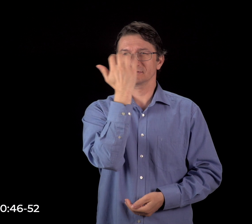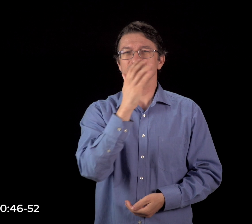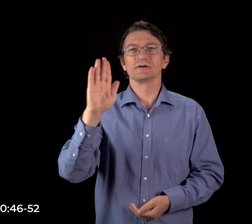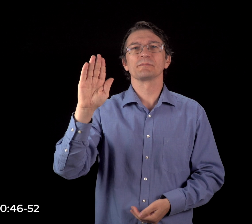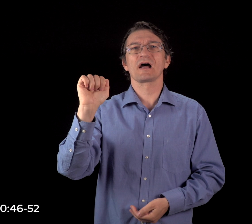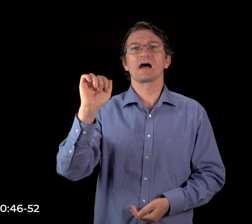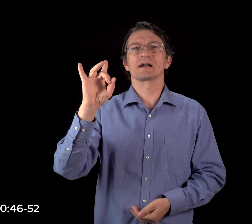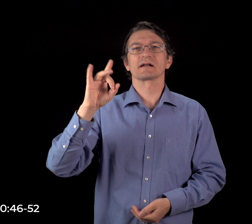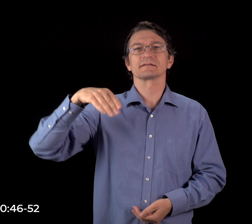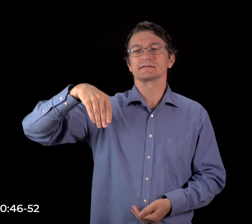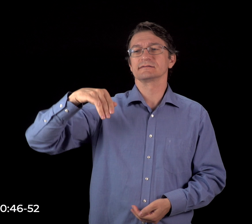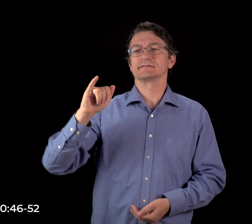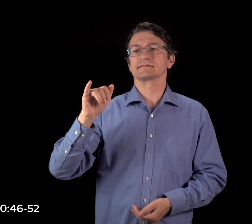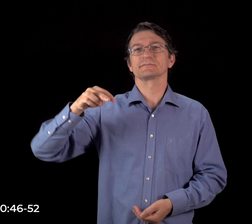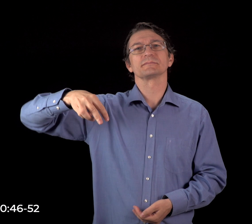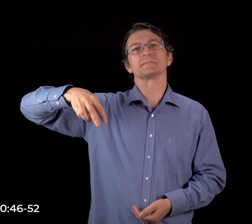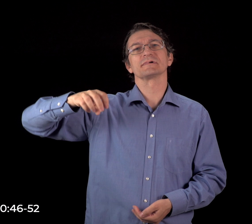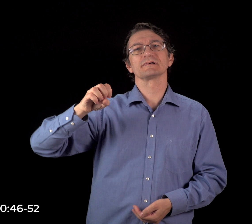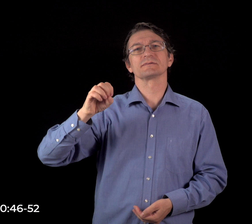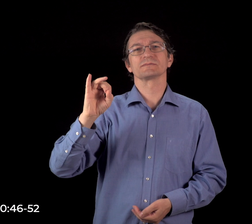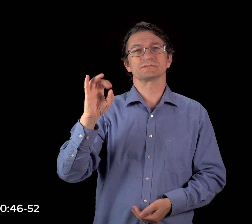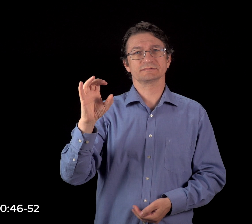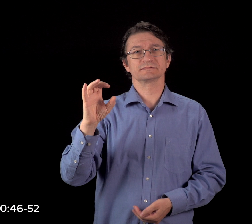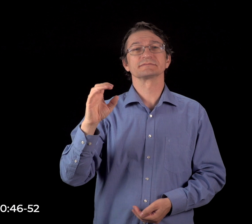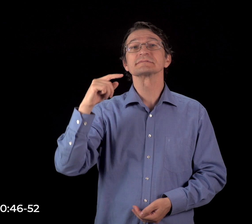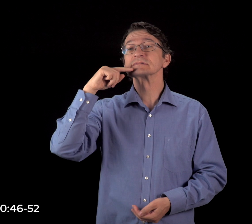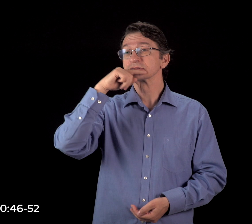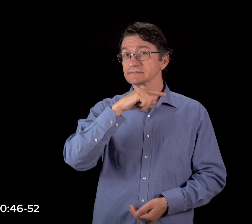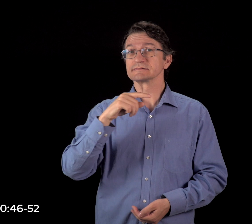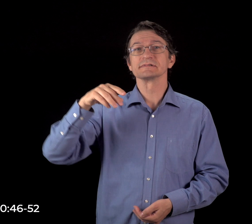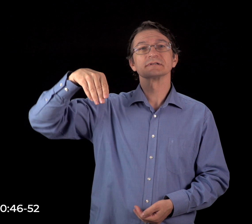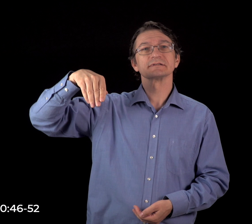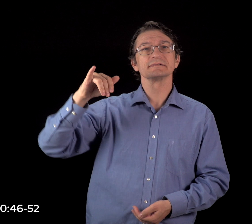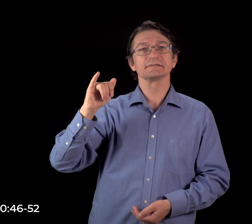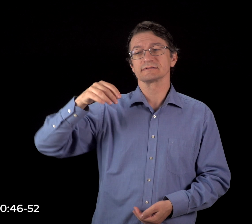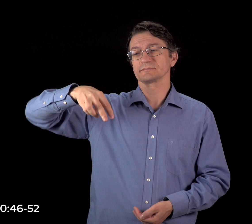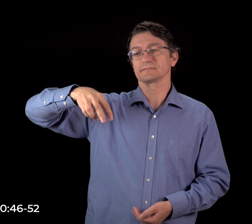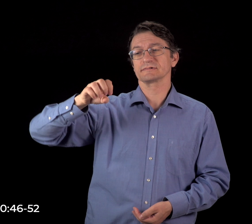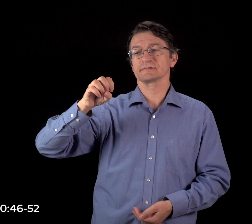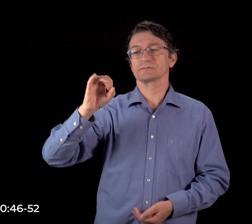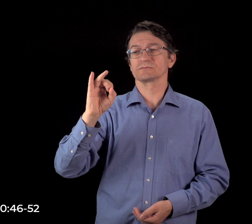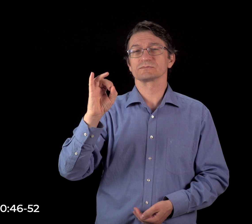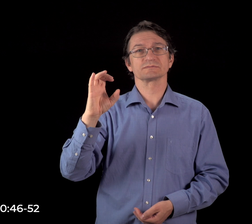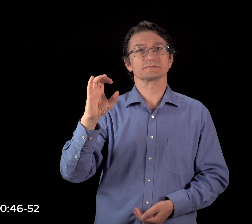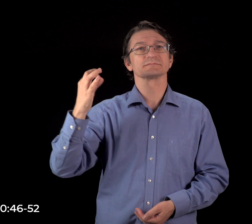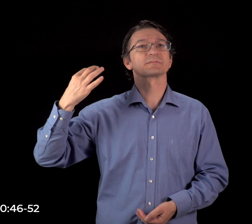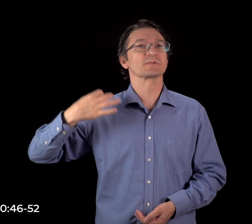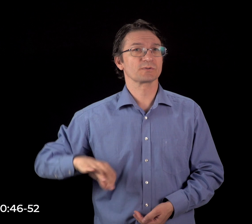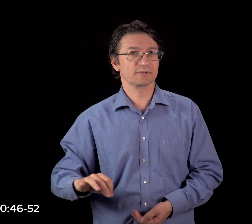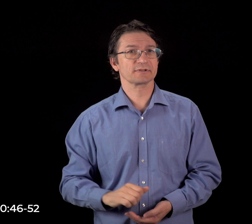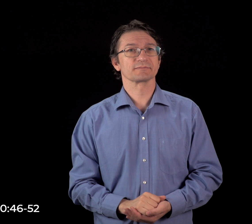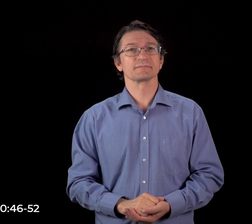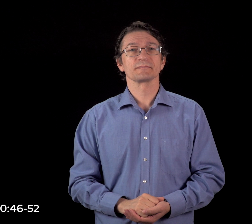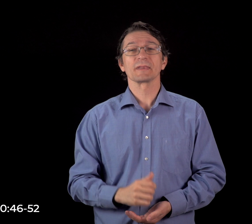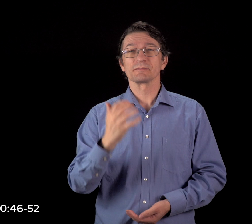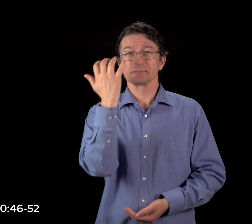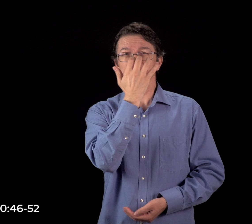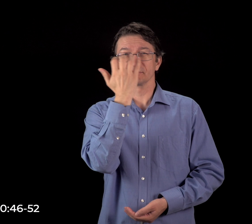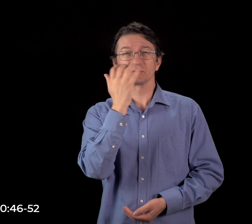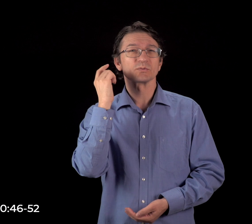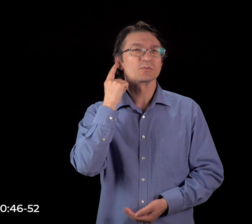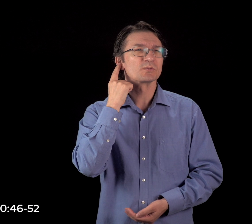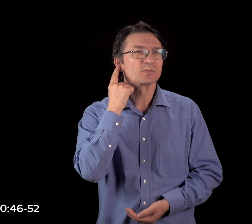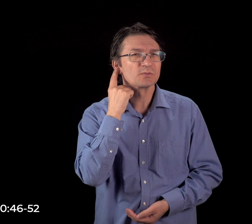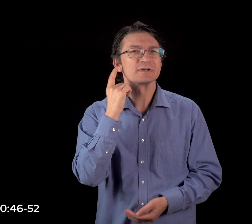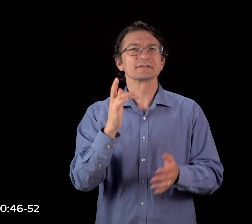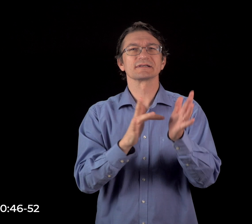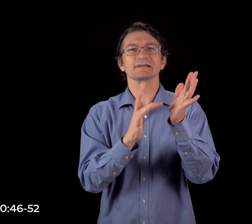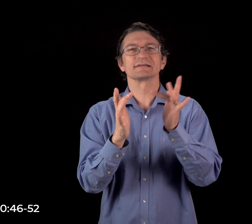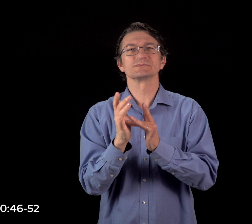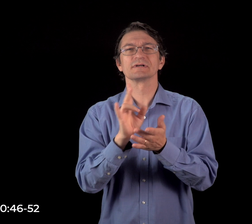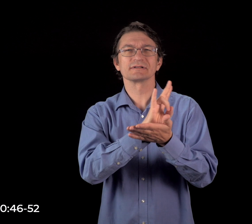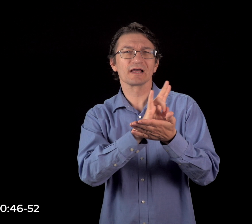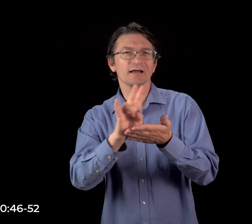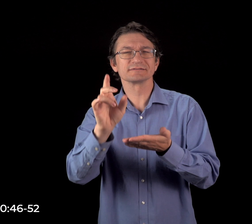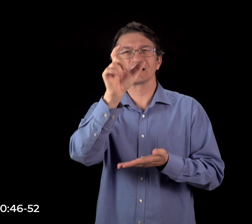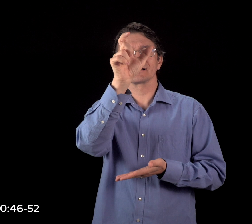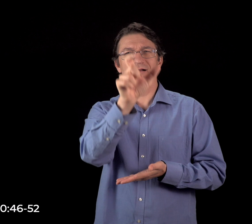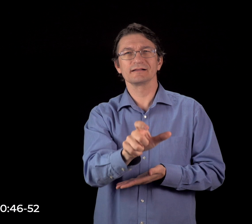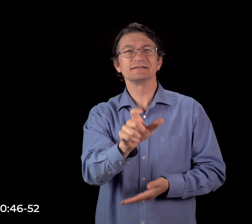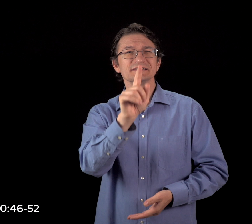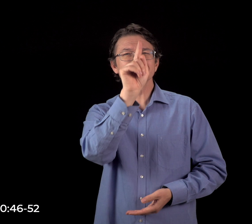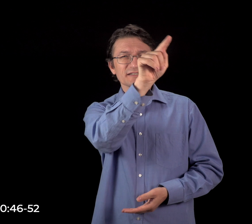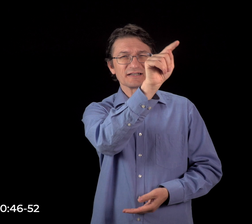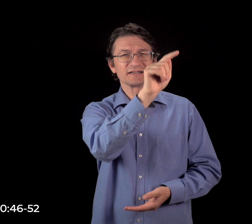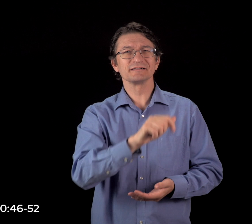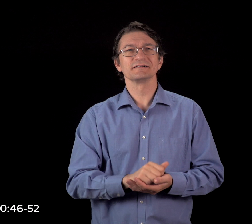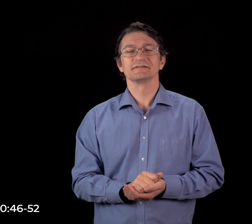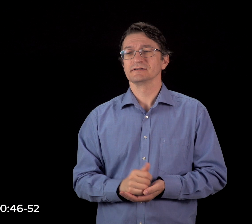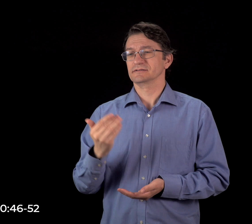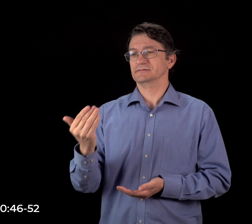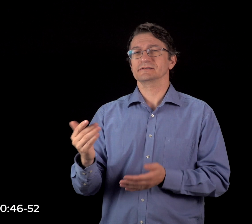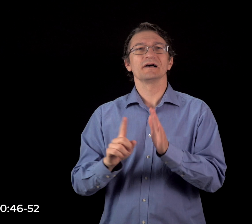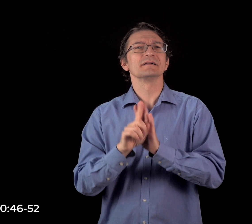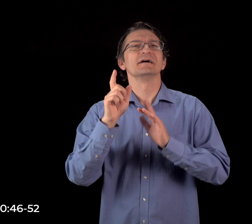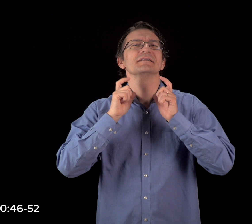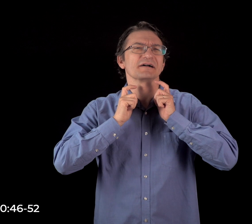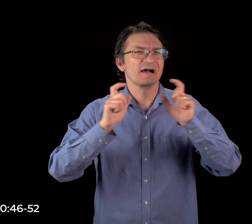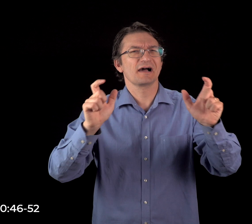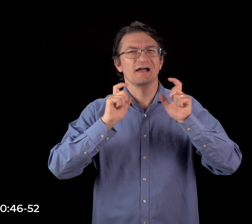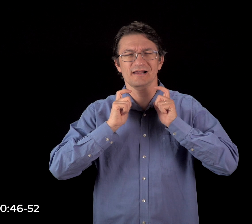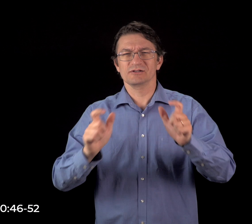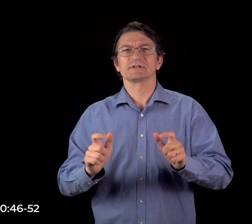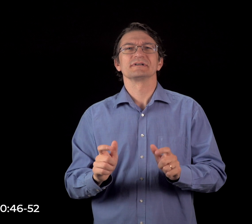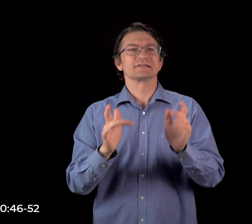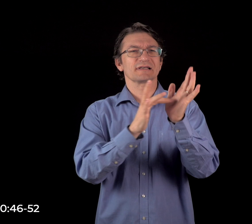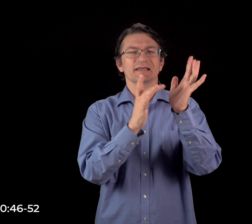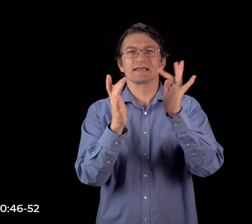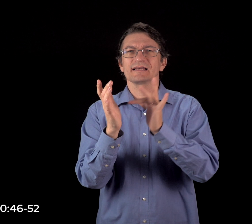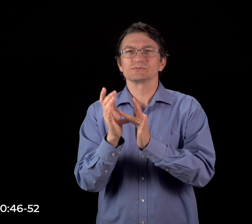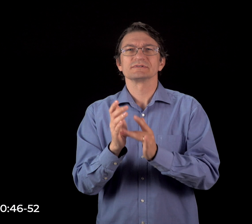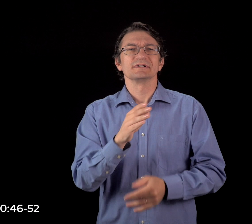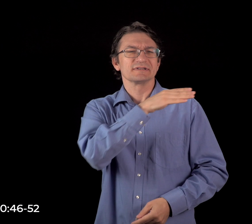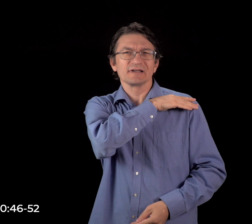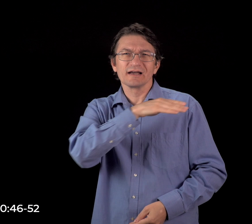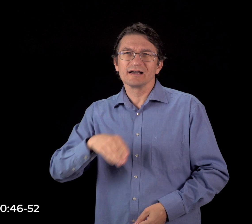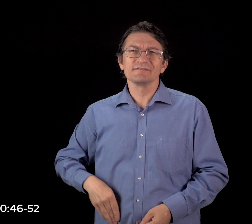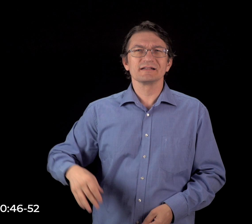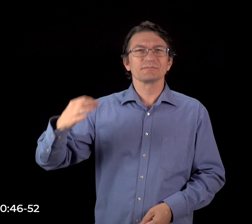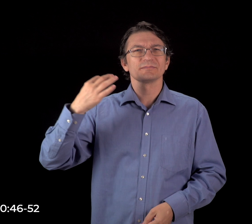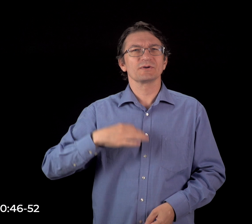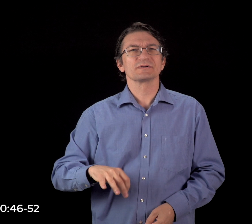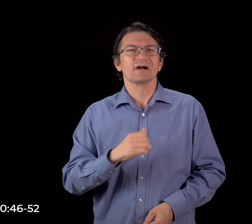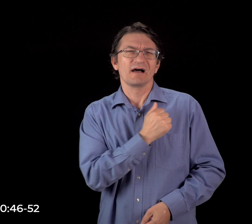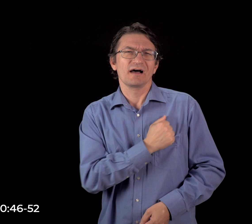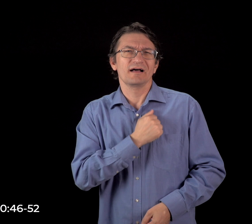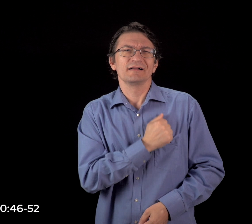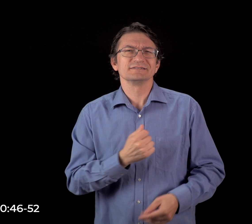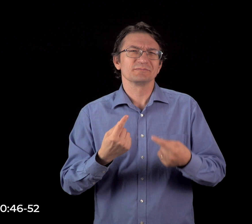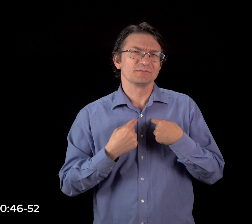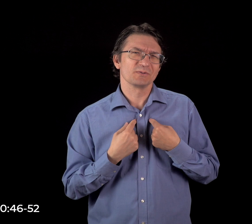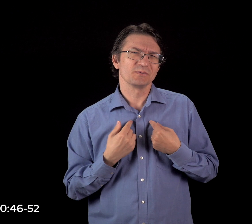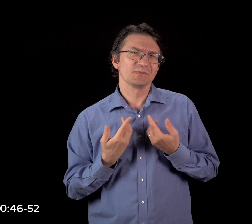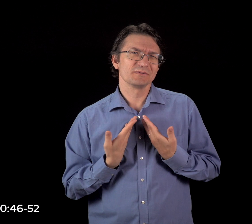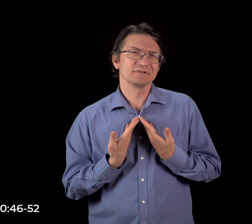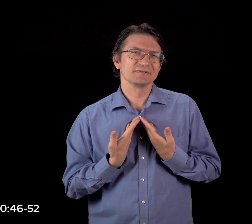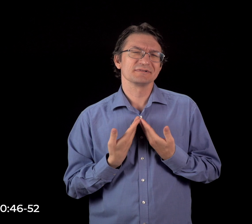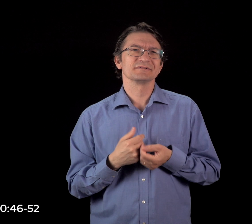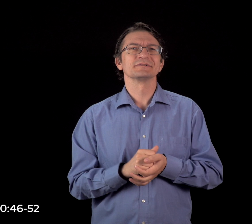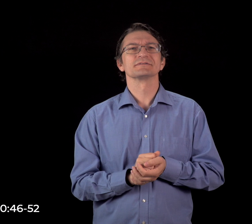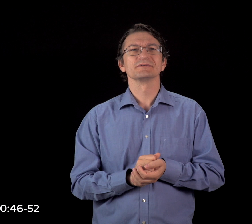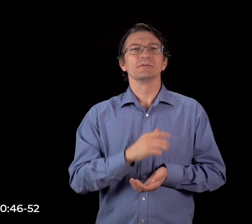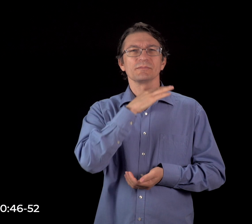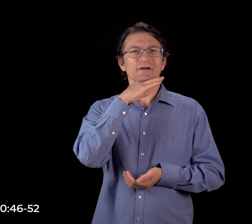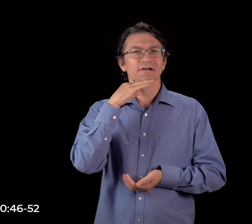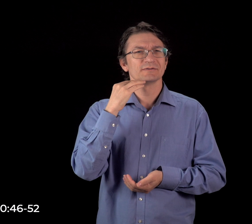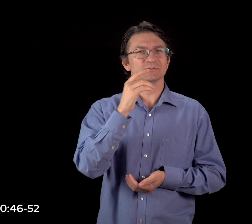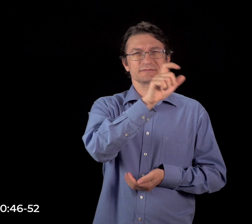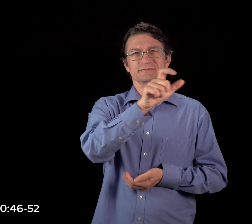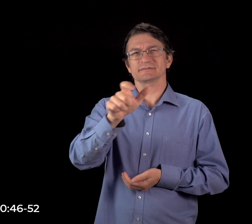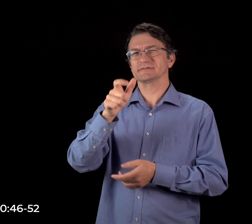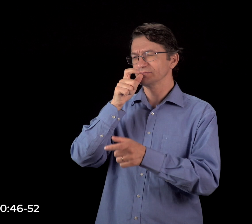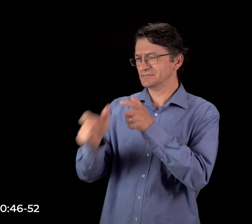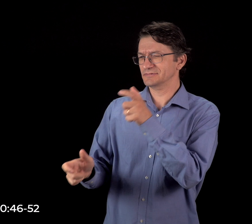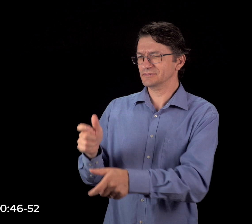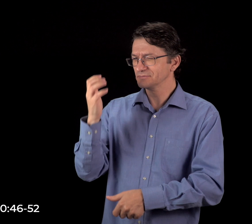When he heard that it was Jesus of Nazareth, he began to cry out, “Jesus, Son of David, have mercy on me!”